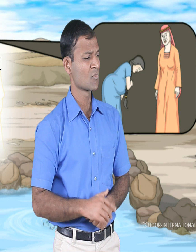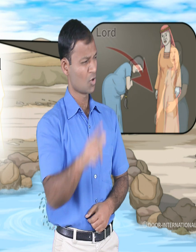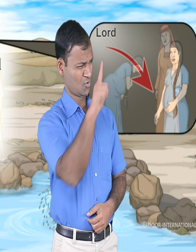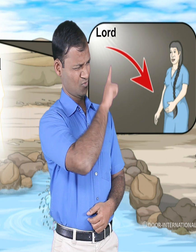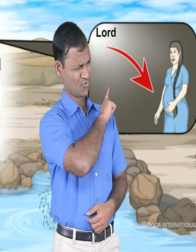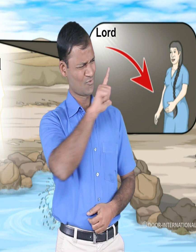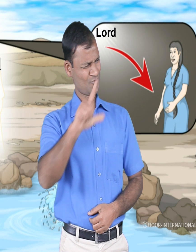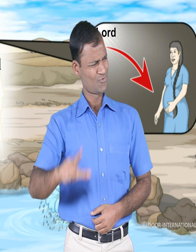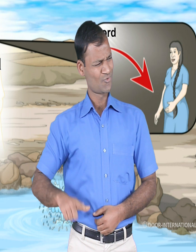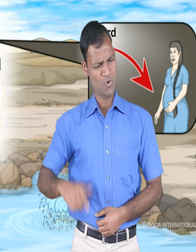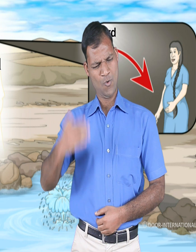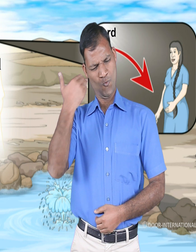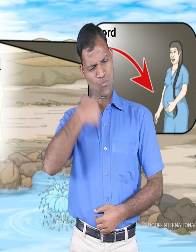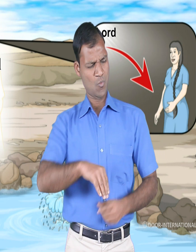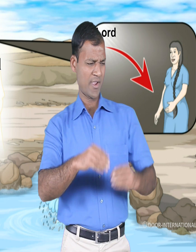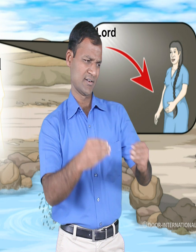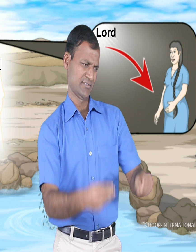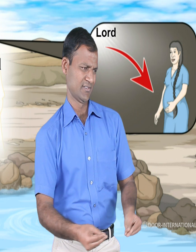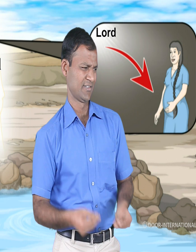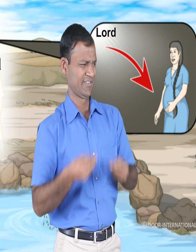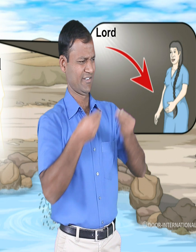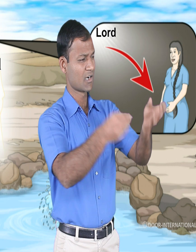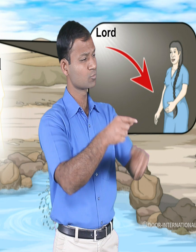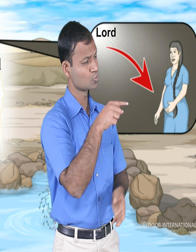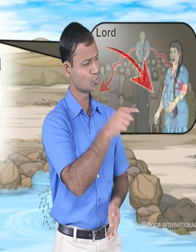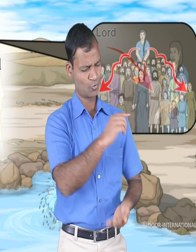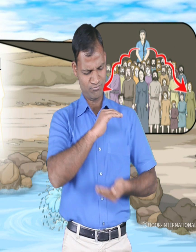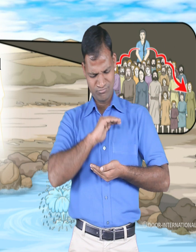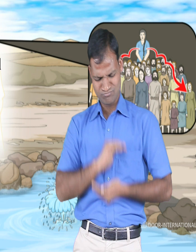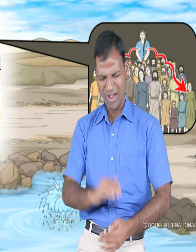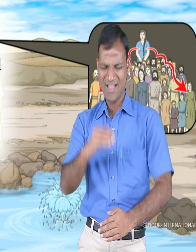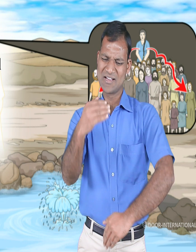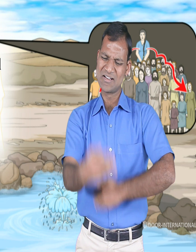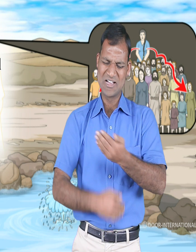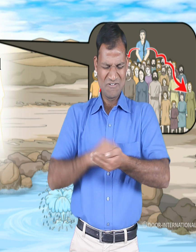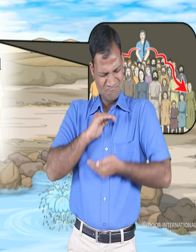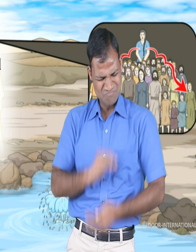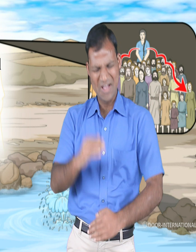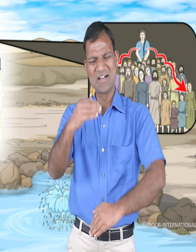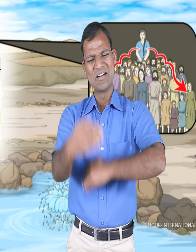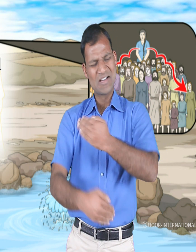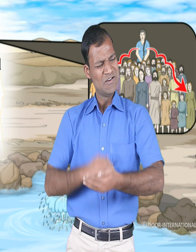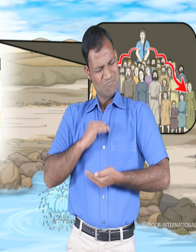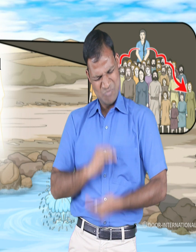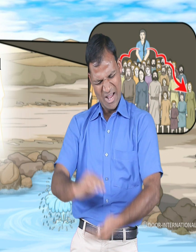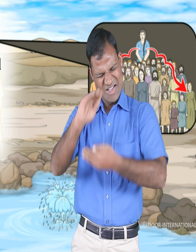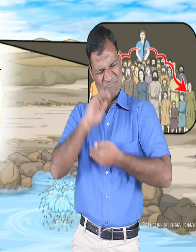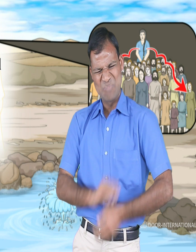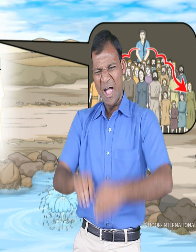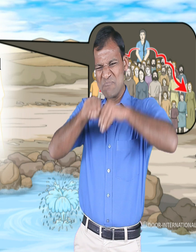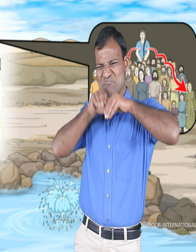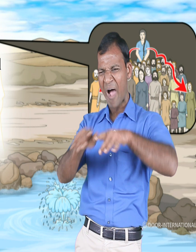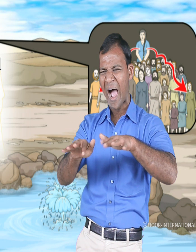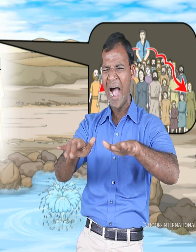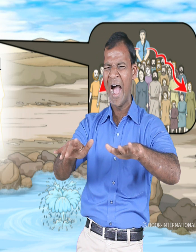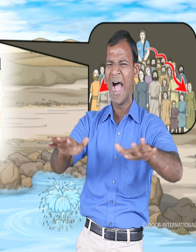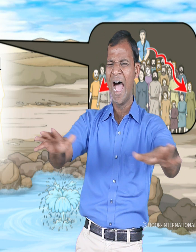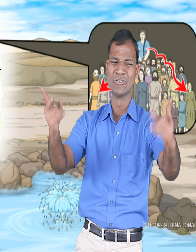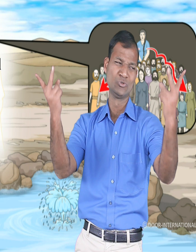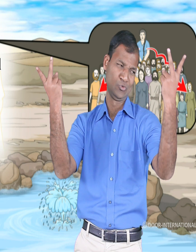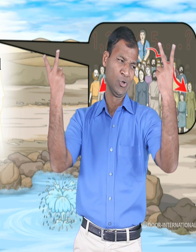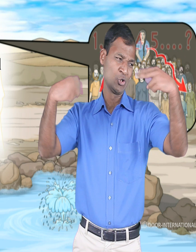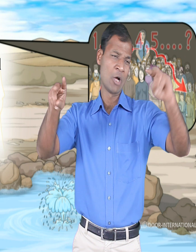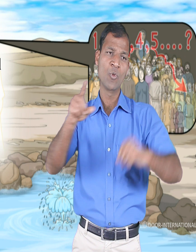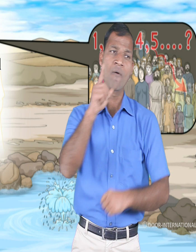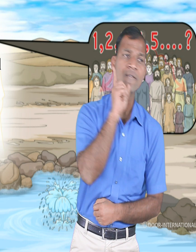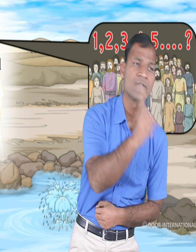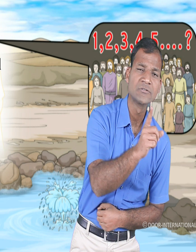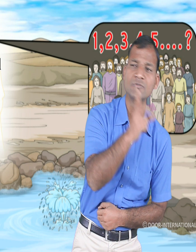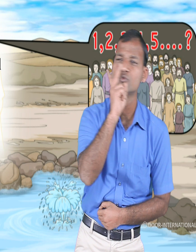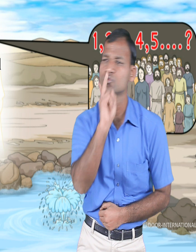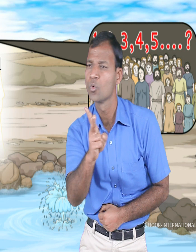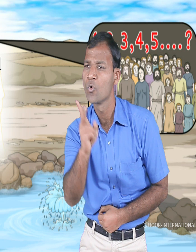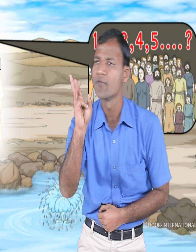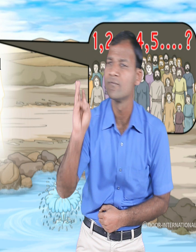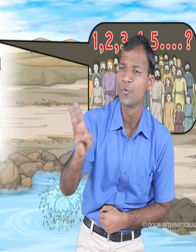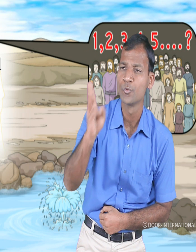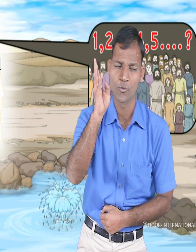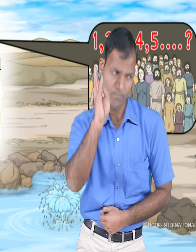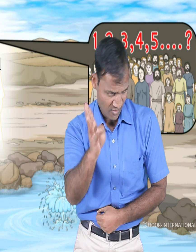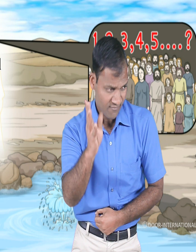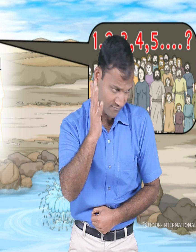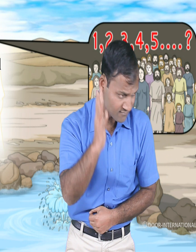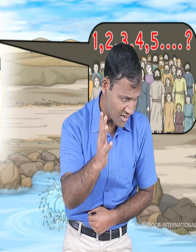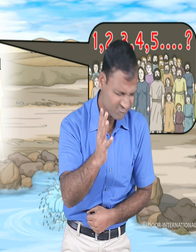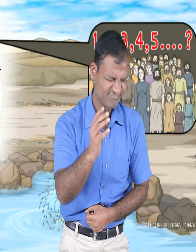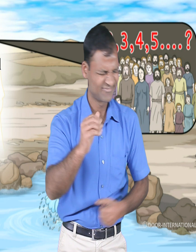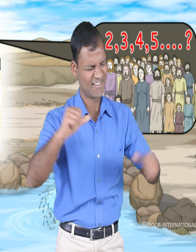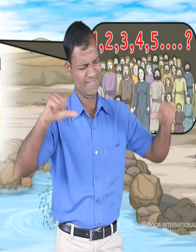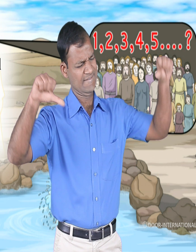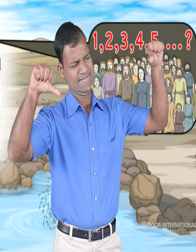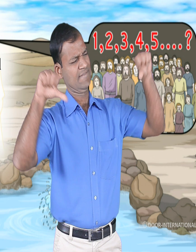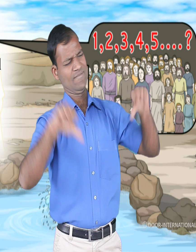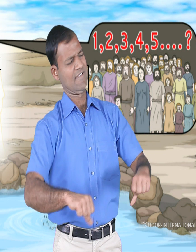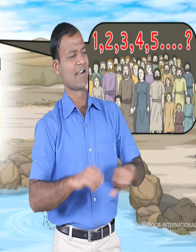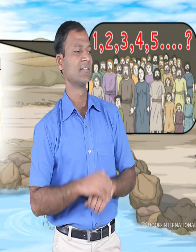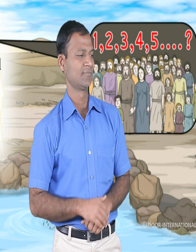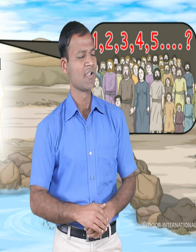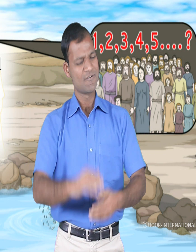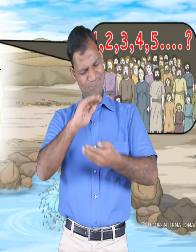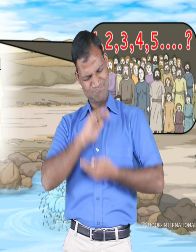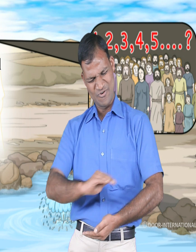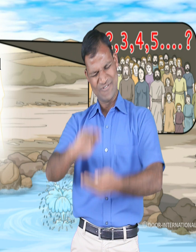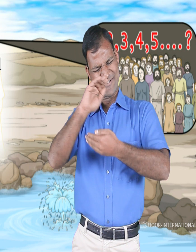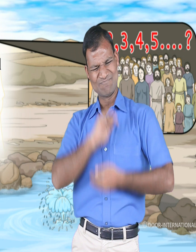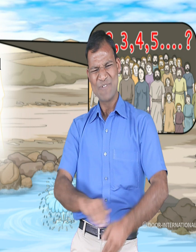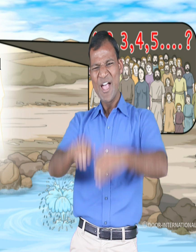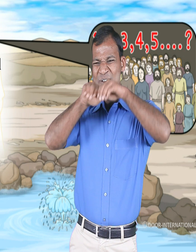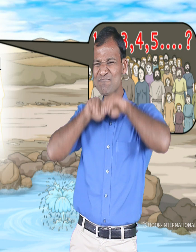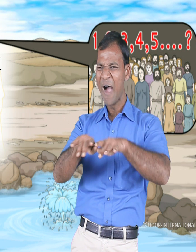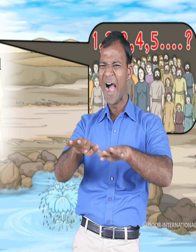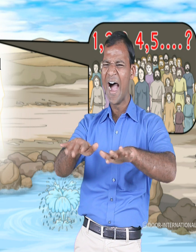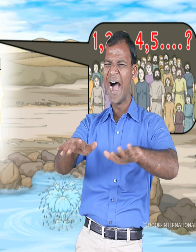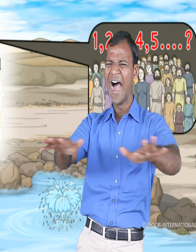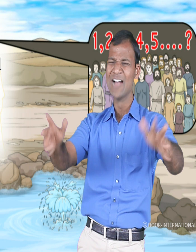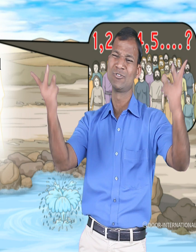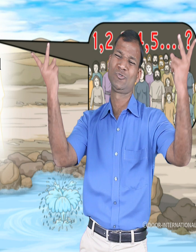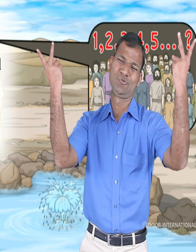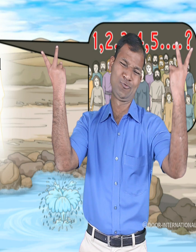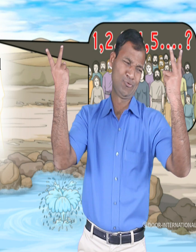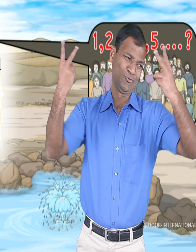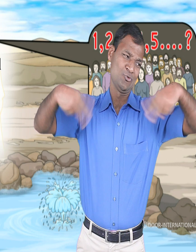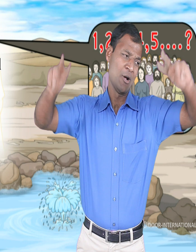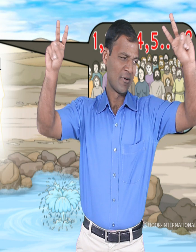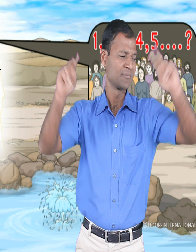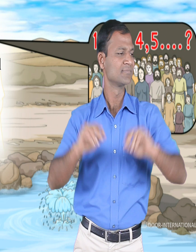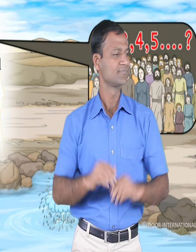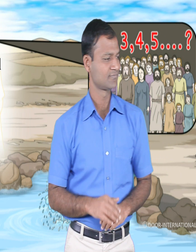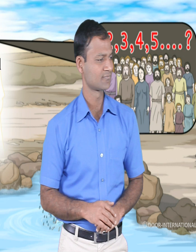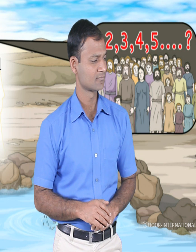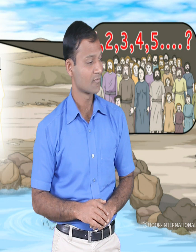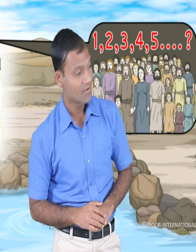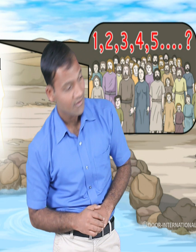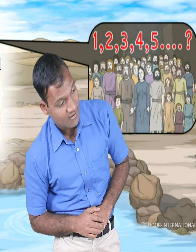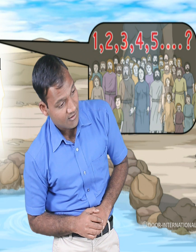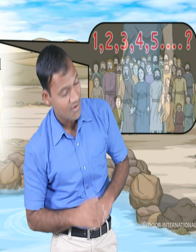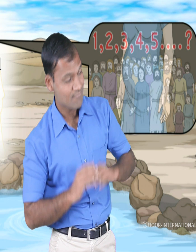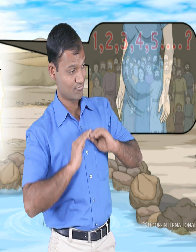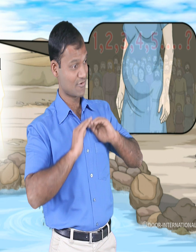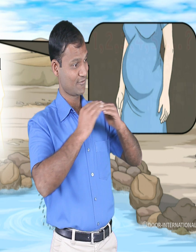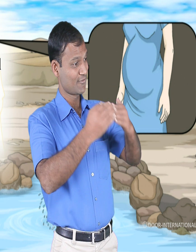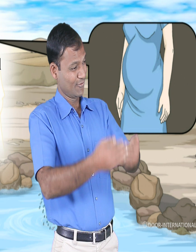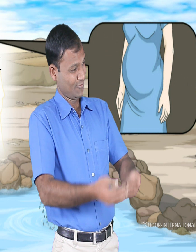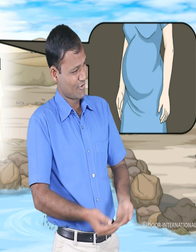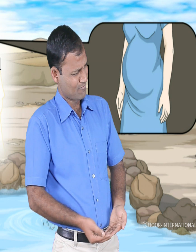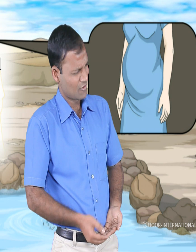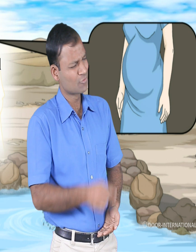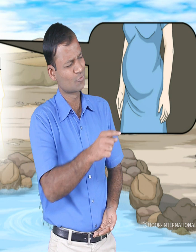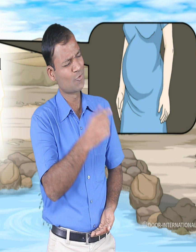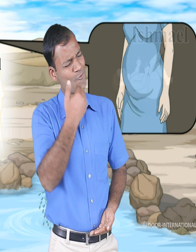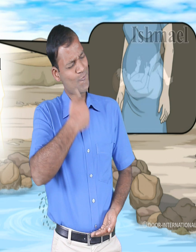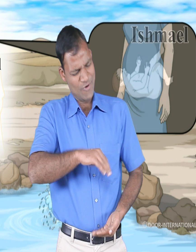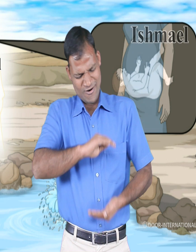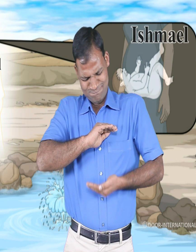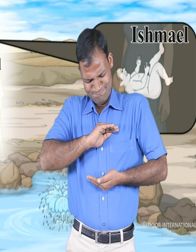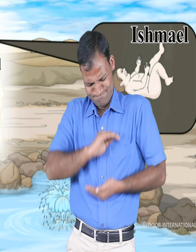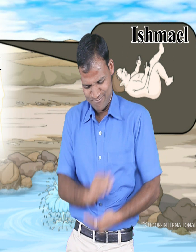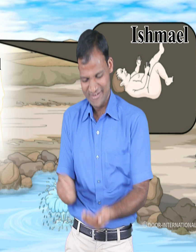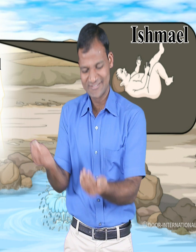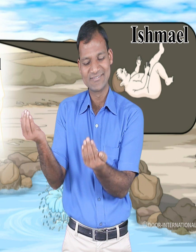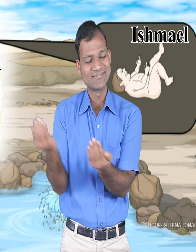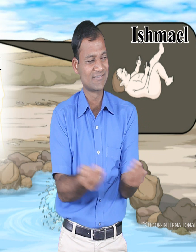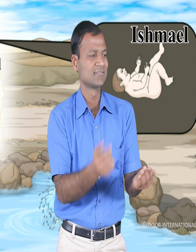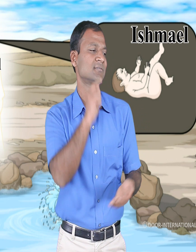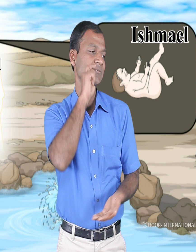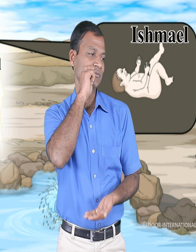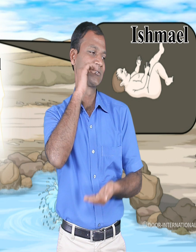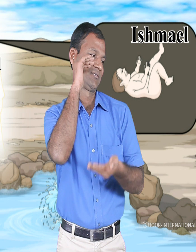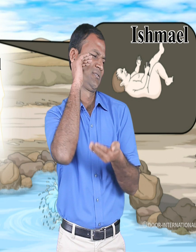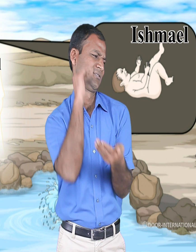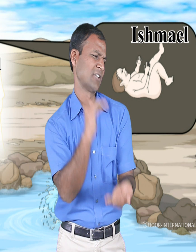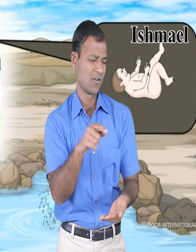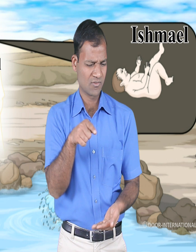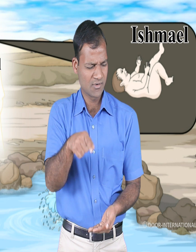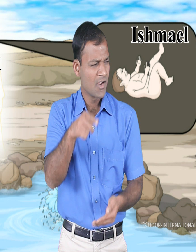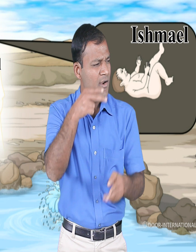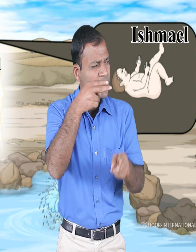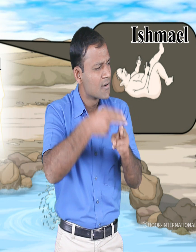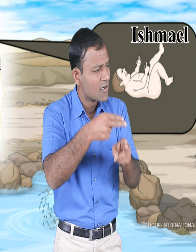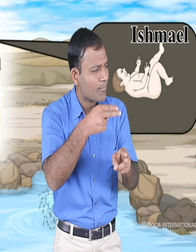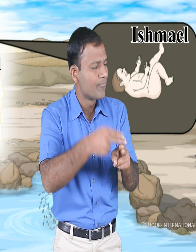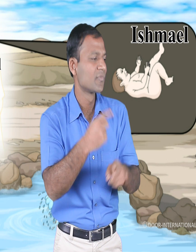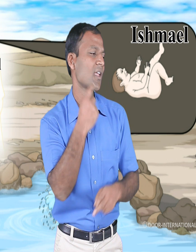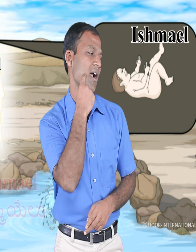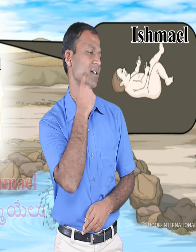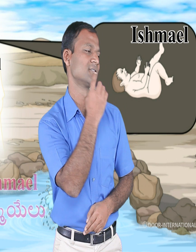Then the angel added, “I will greatly multiply your offspring so that they will be too numerous to count.” The angel of the LORD proceeded: “Behold, you have conceived and will bear a son.